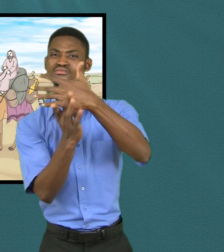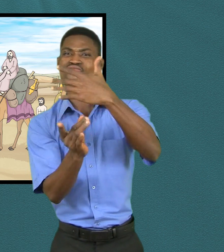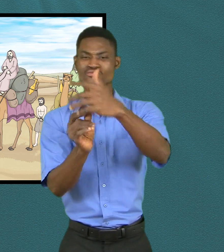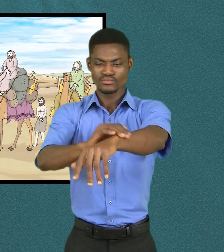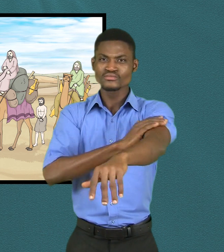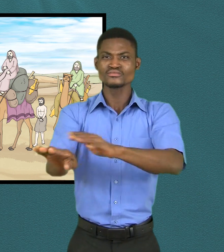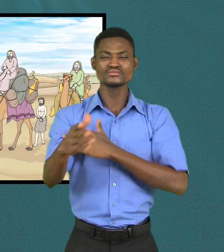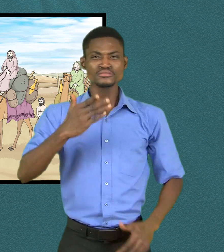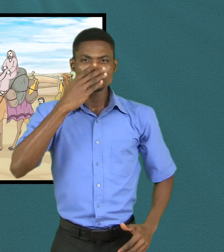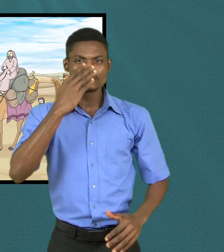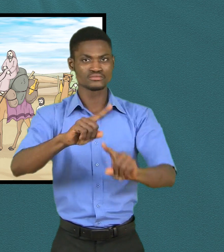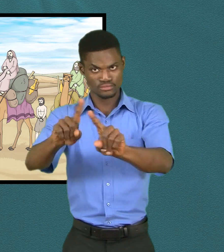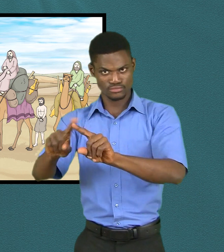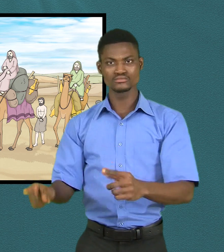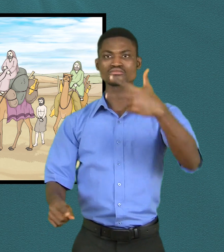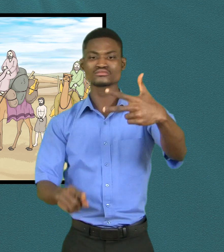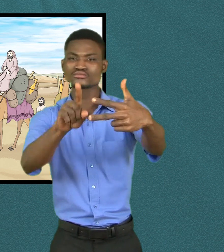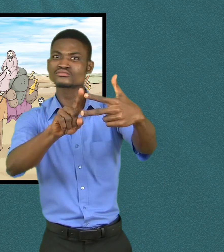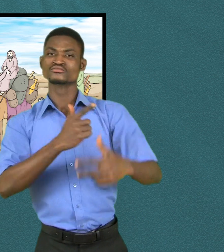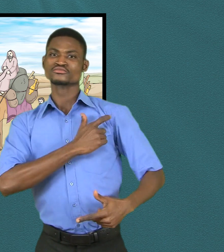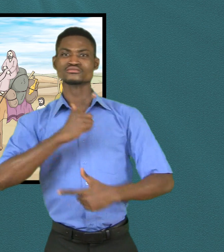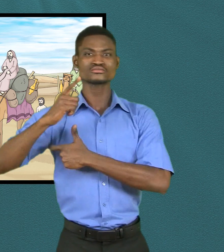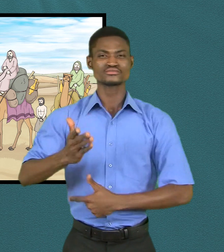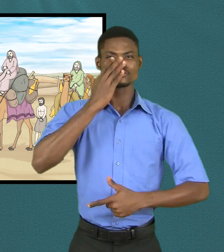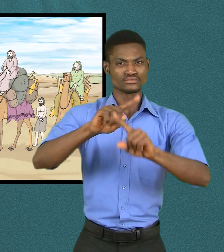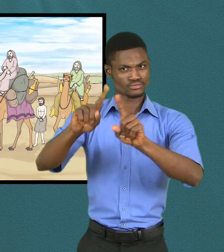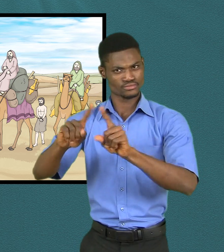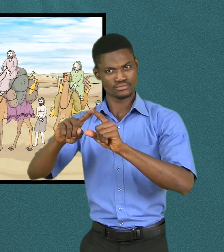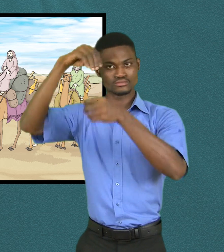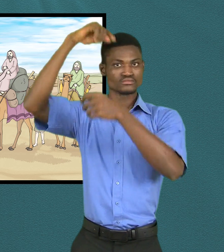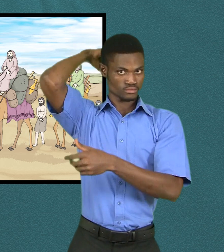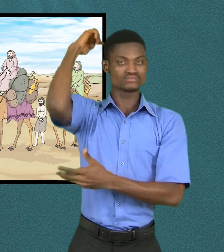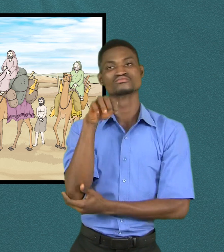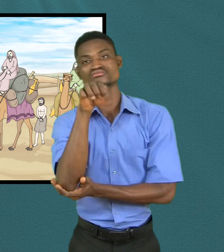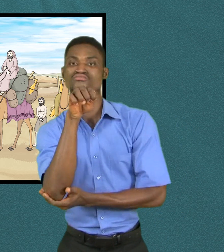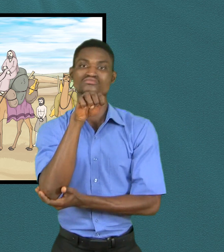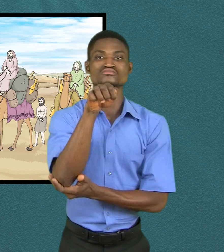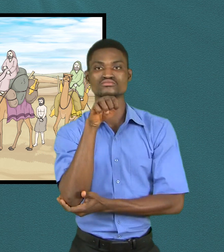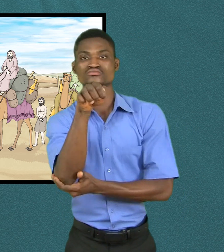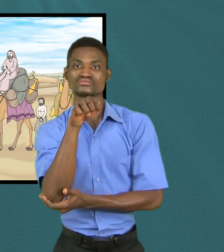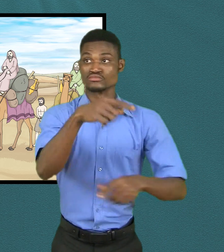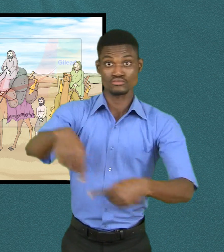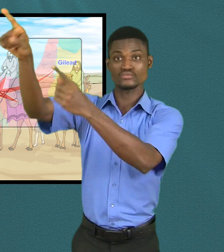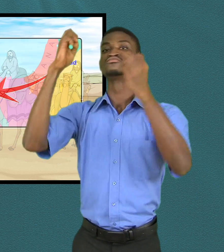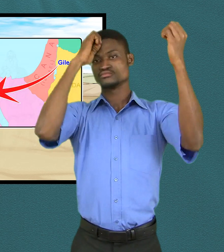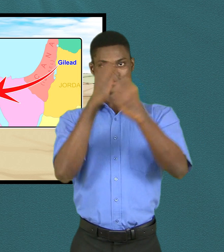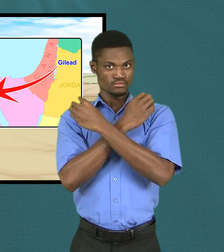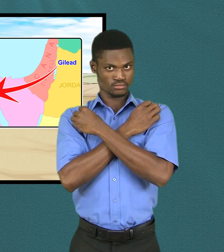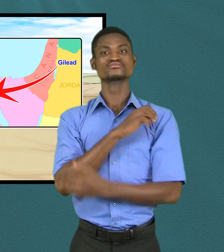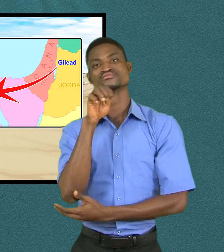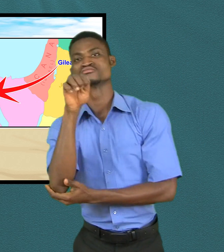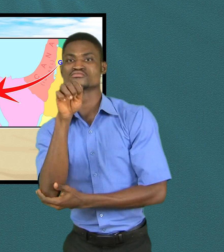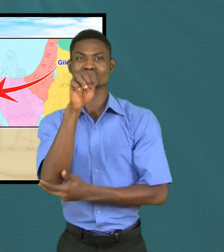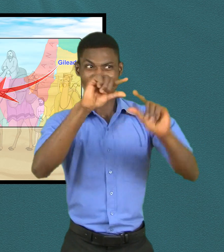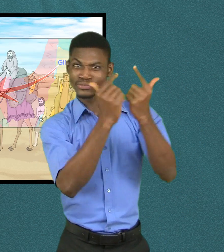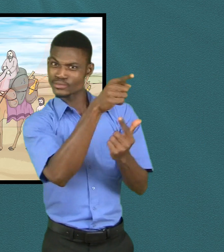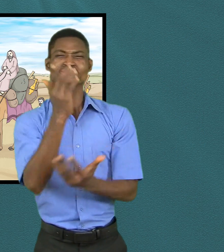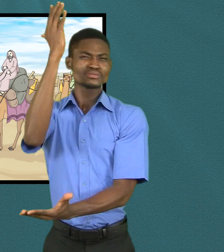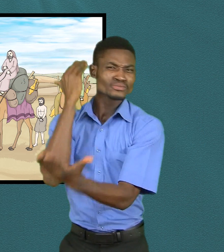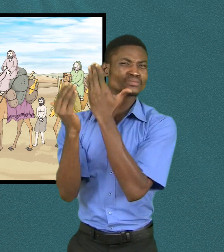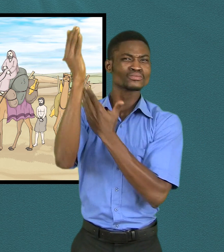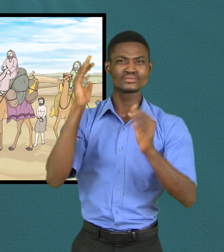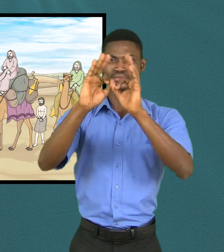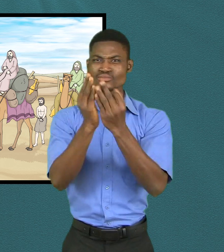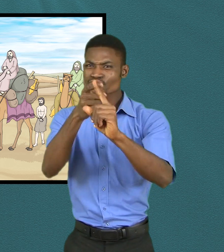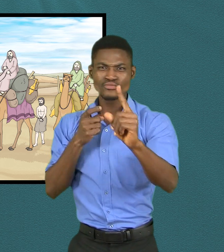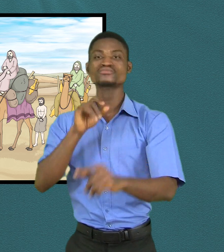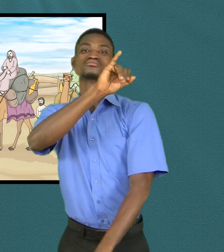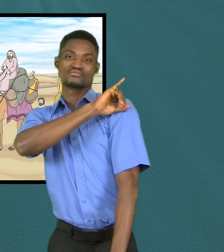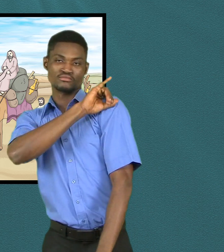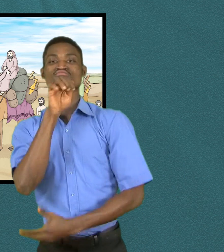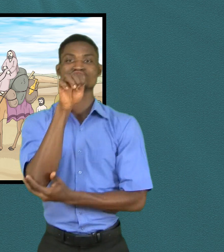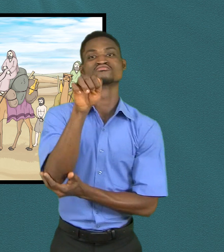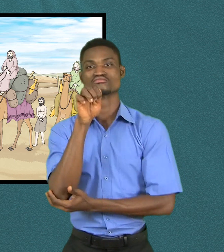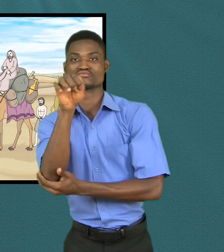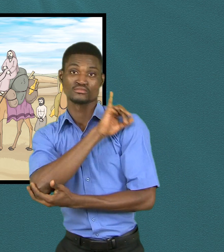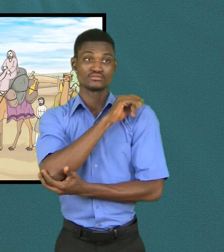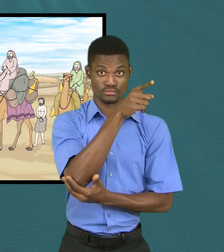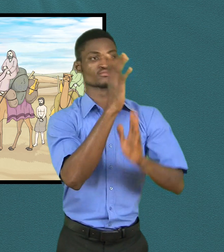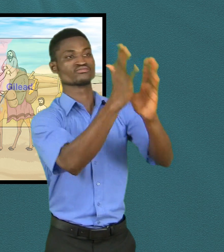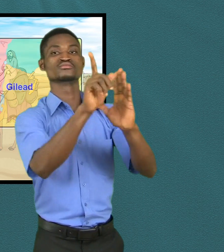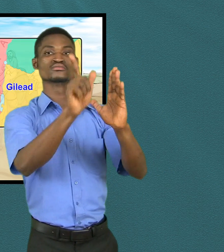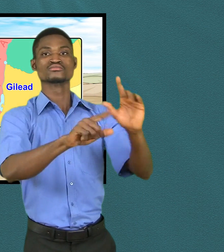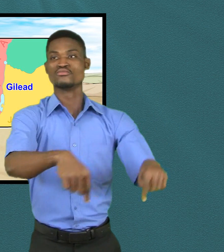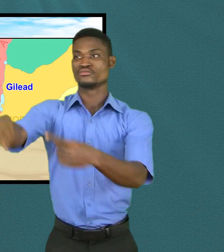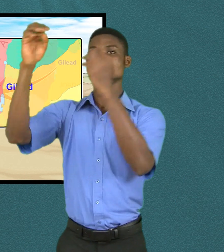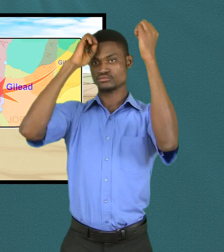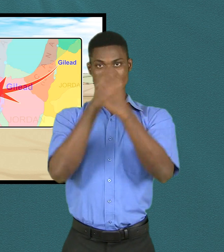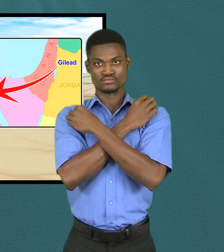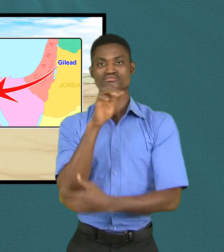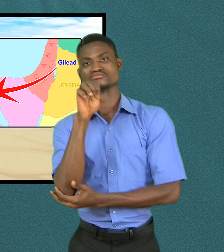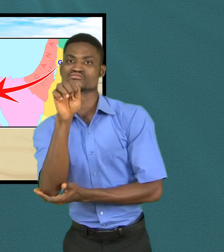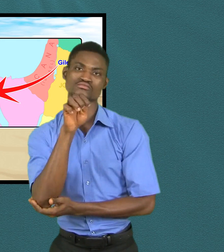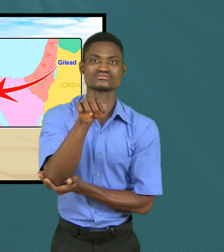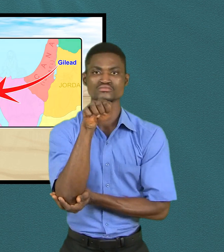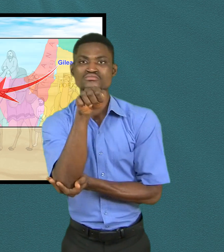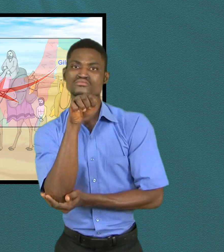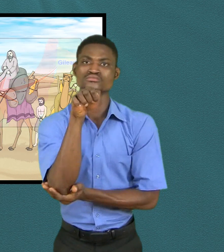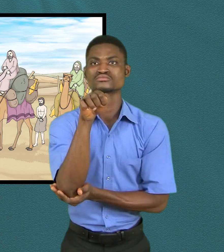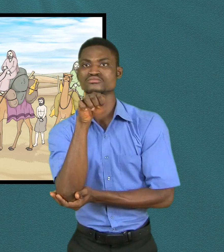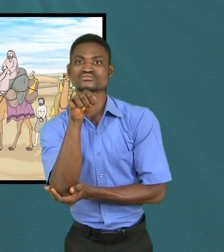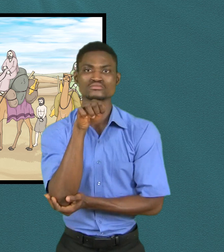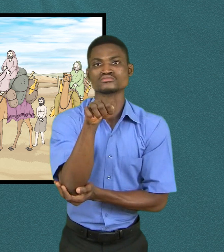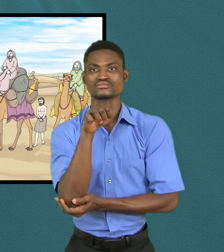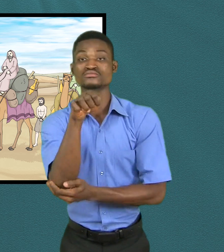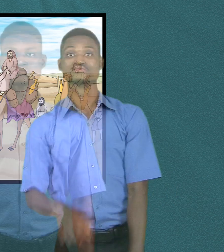Their camels were carrying spices, balm, and myrrh on their way down to Egypt.